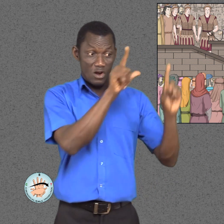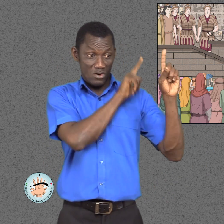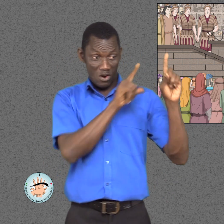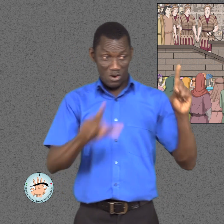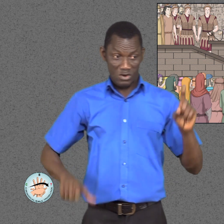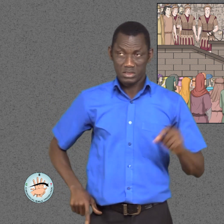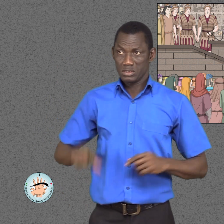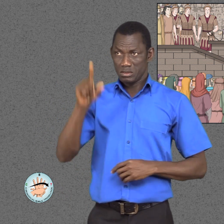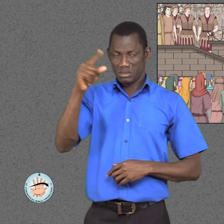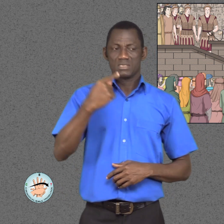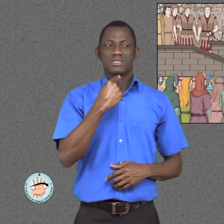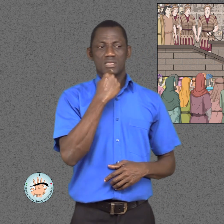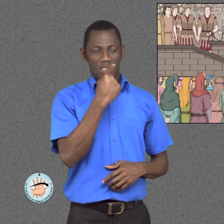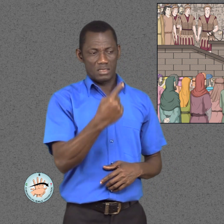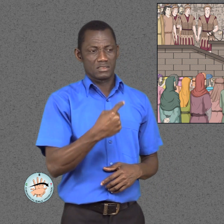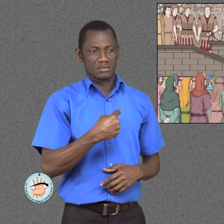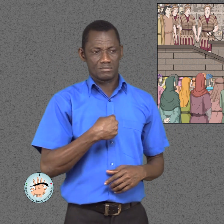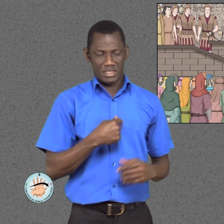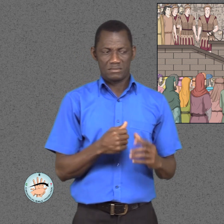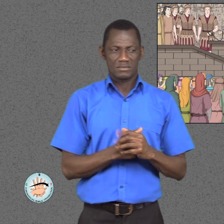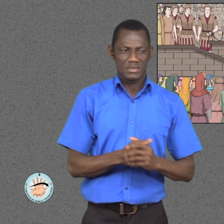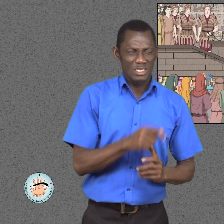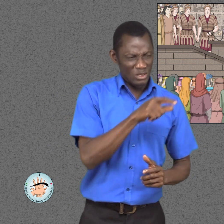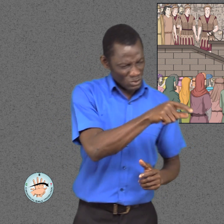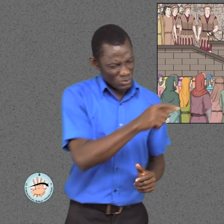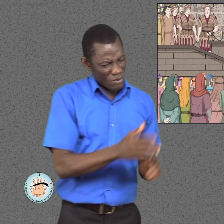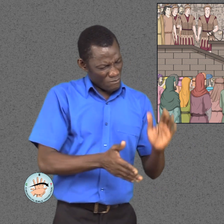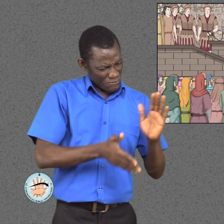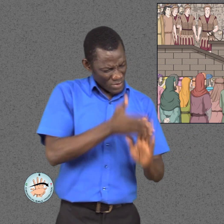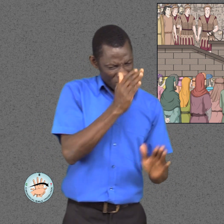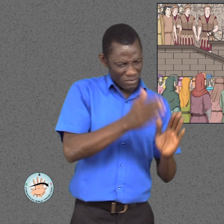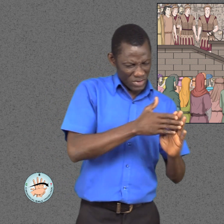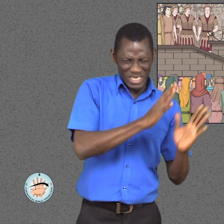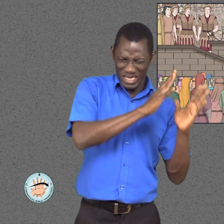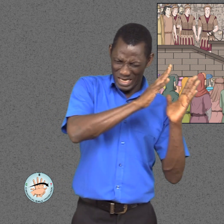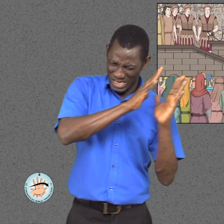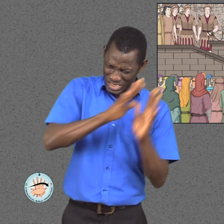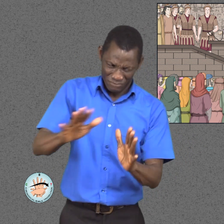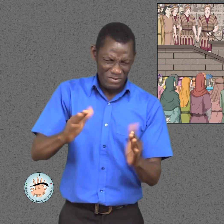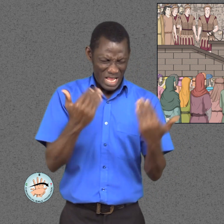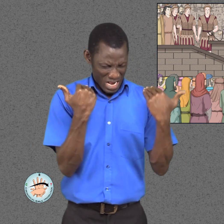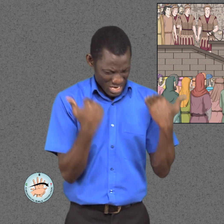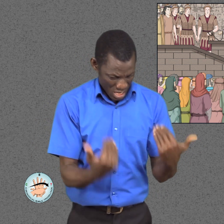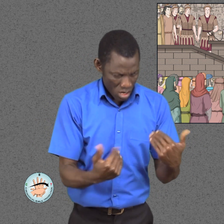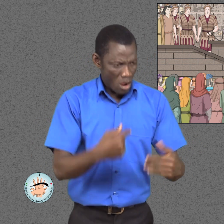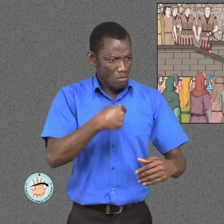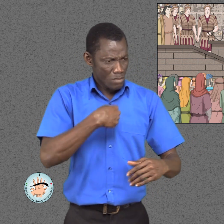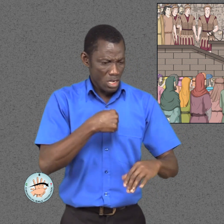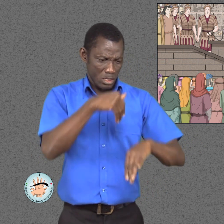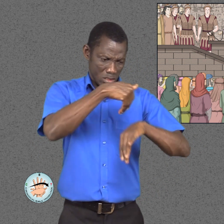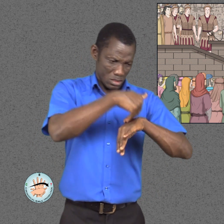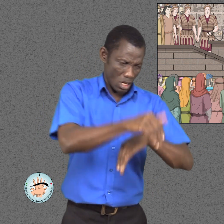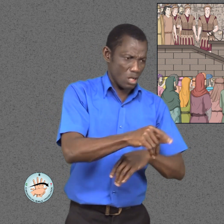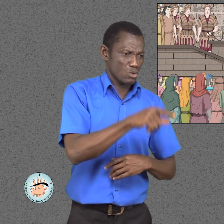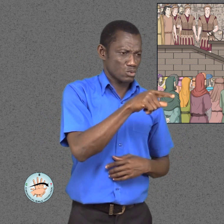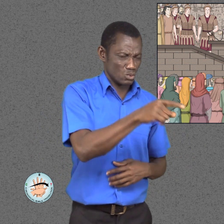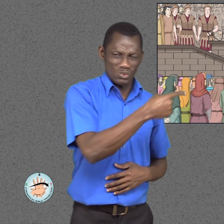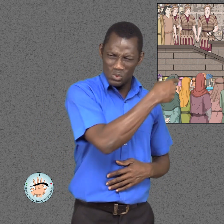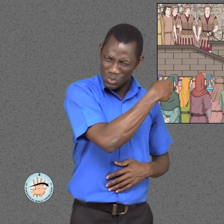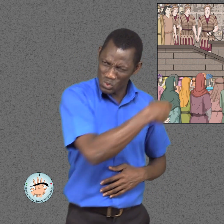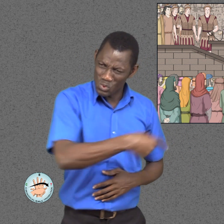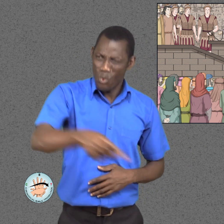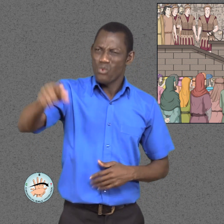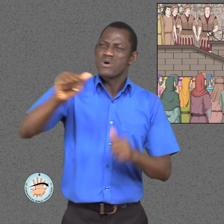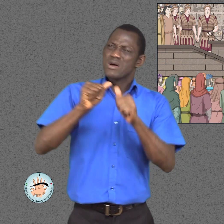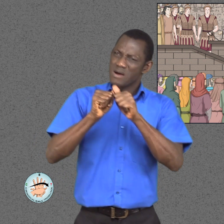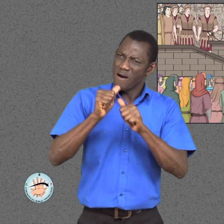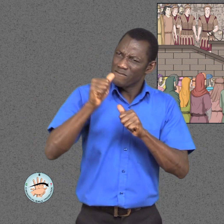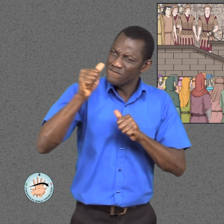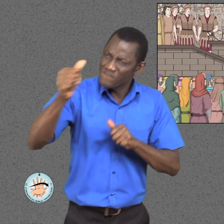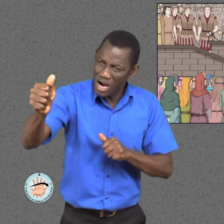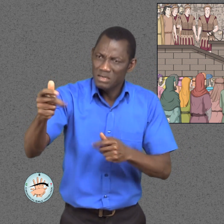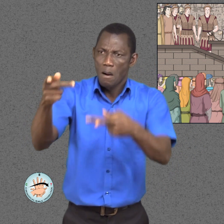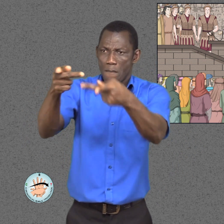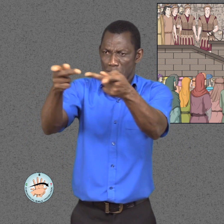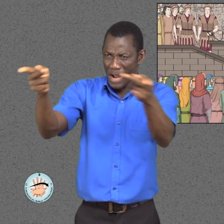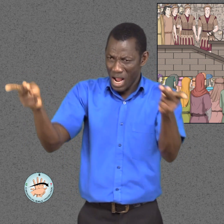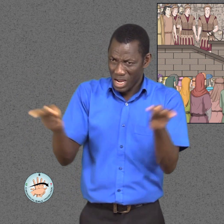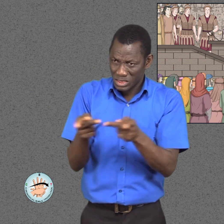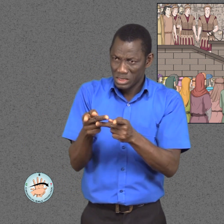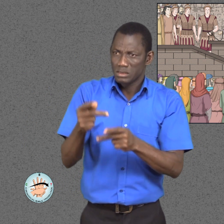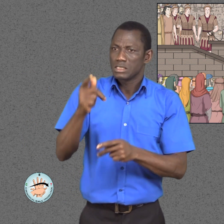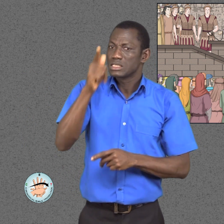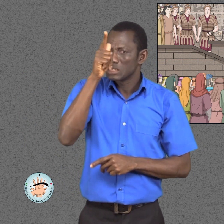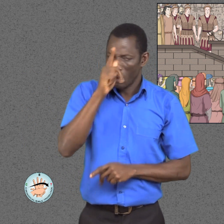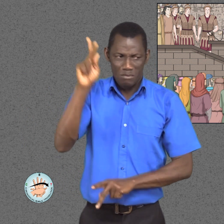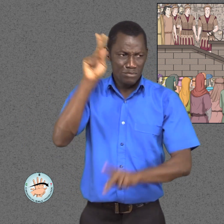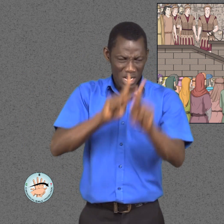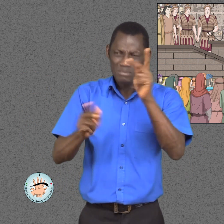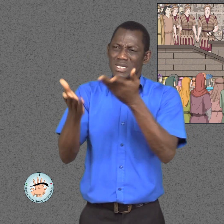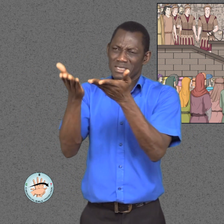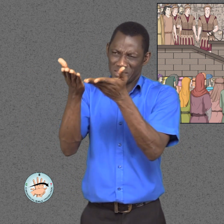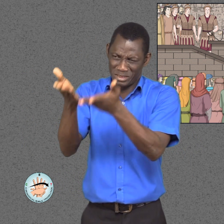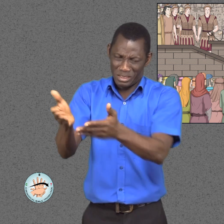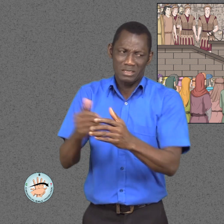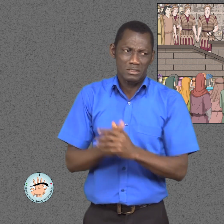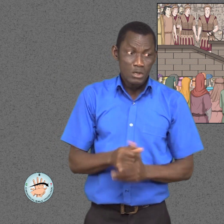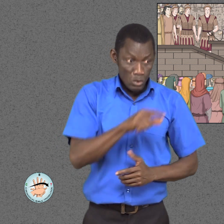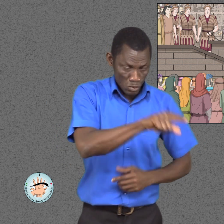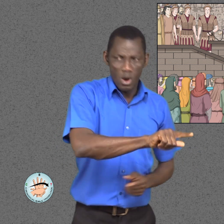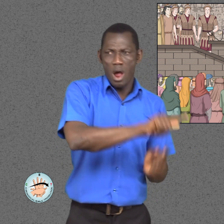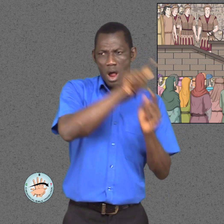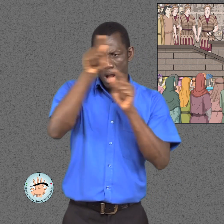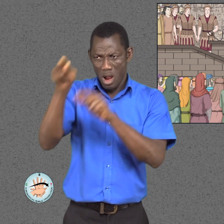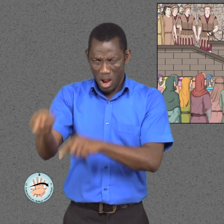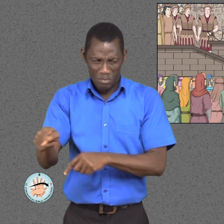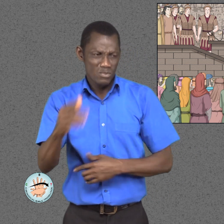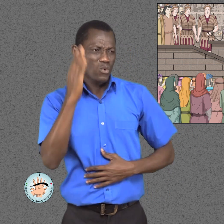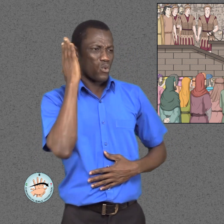Then He said to me, ‘Go!